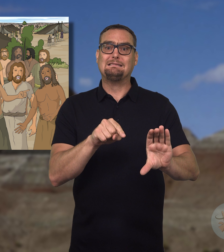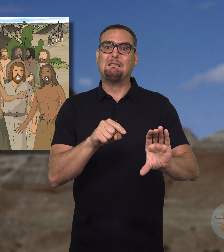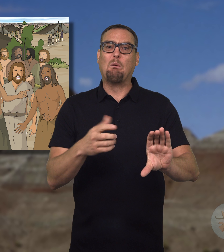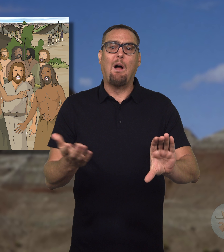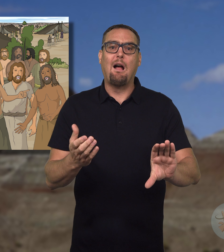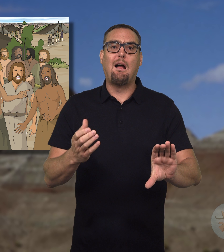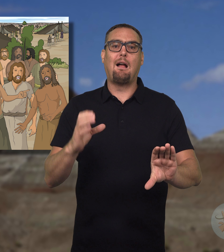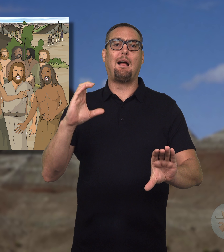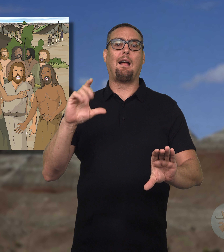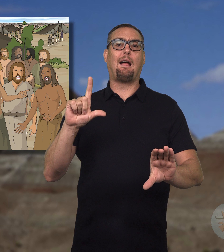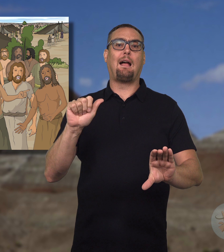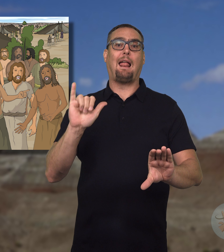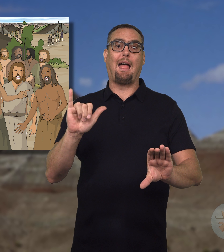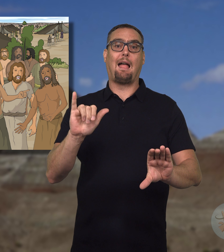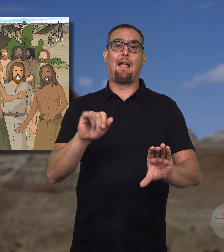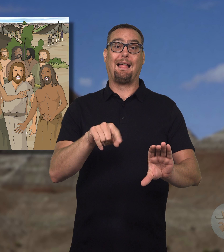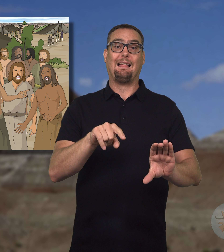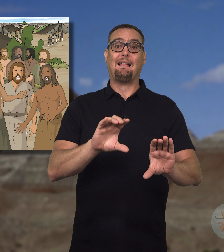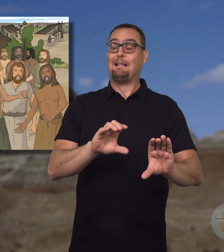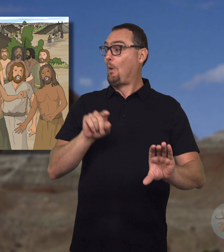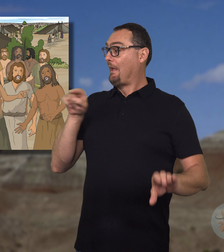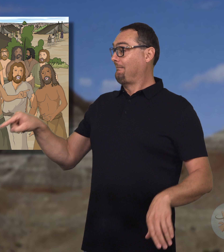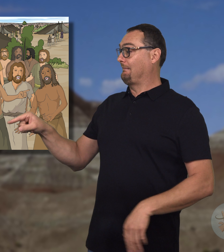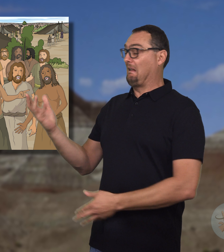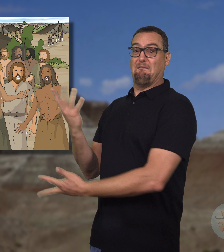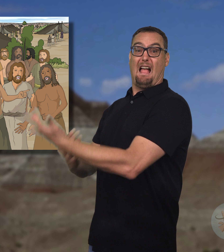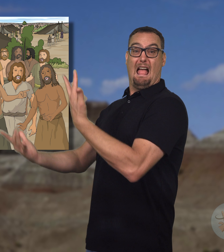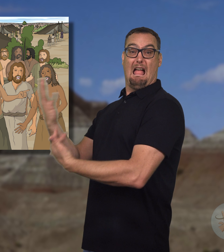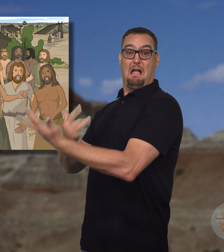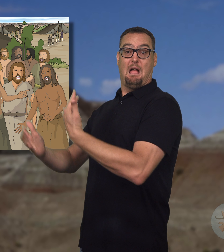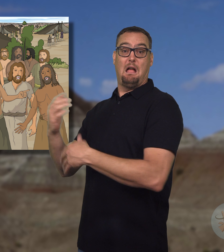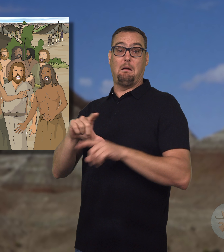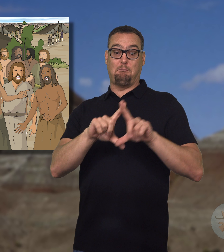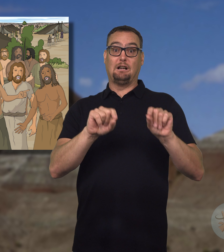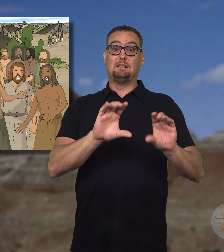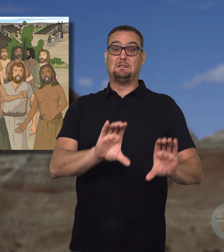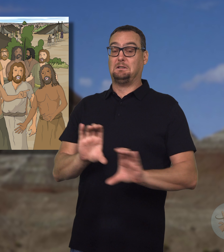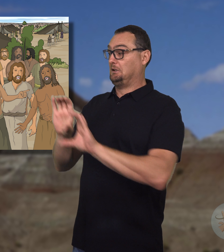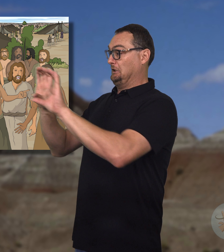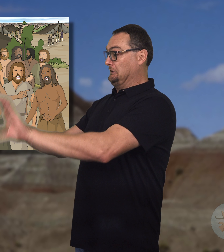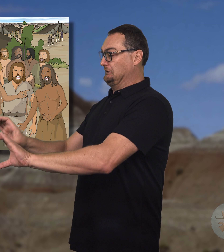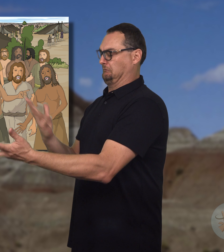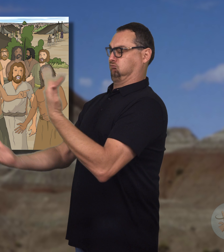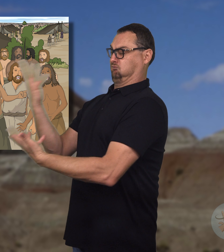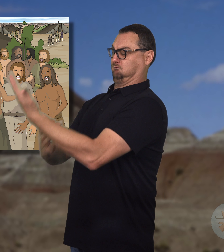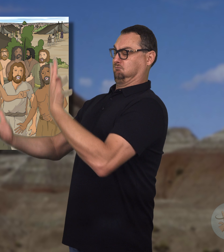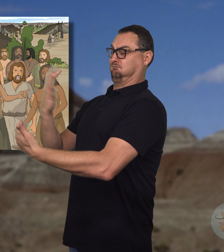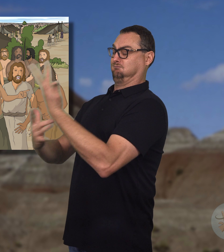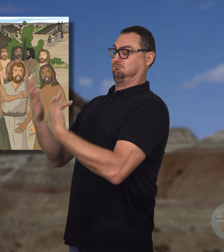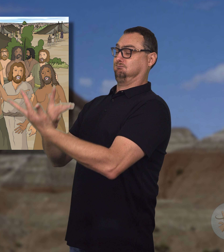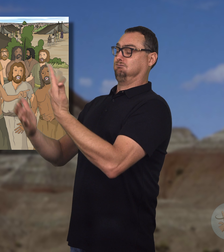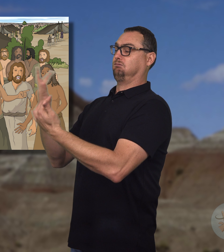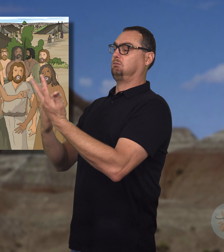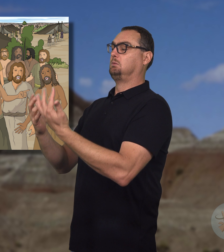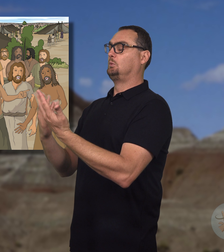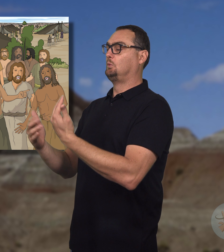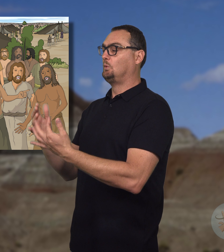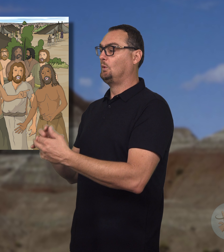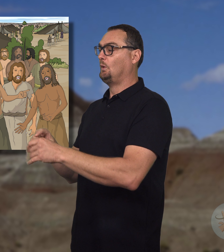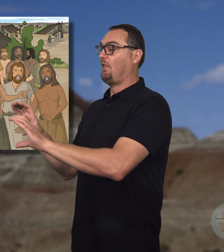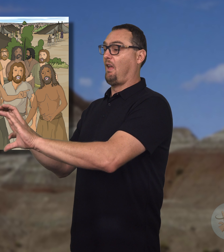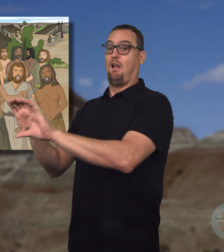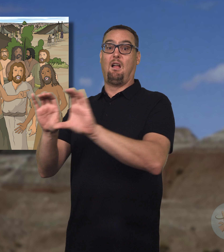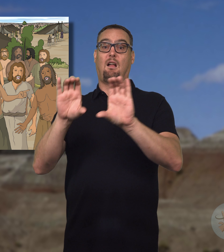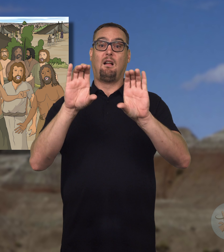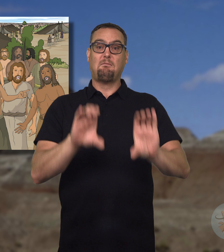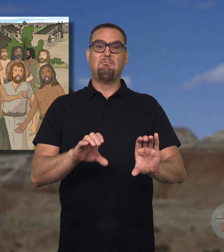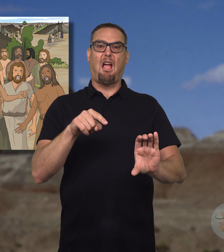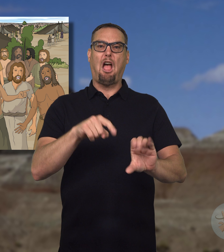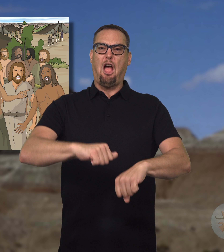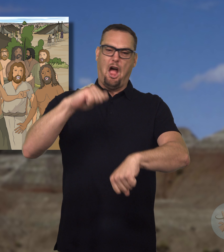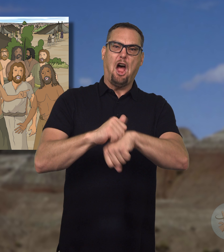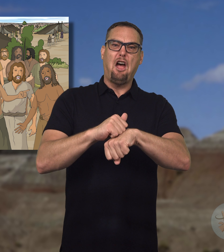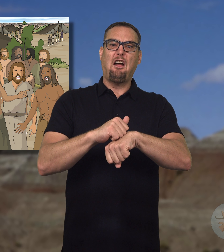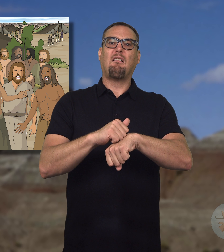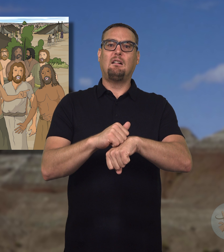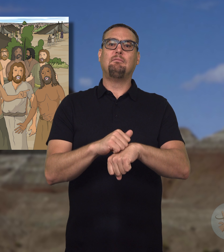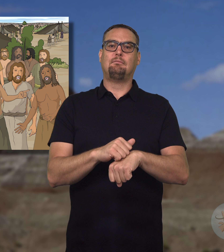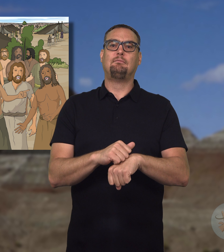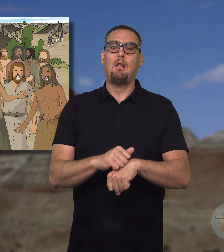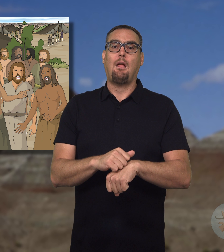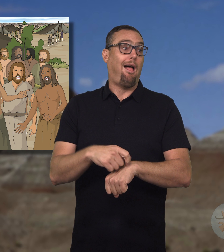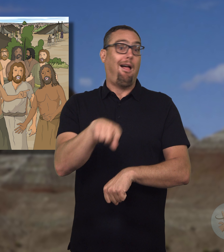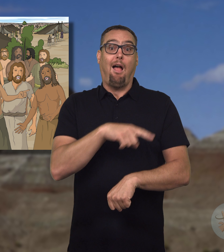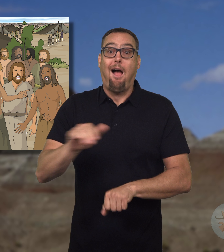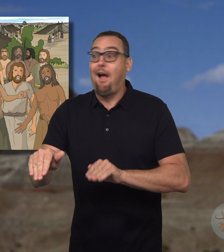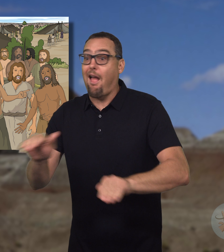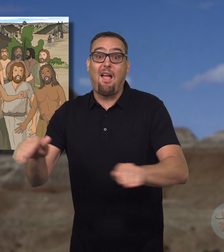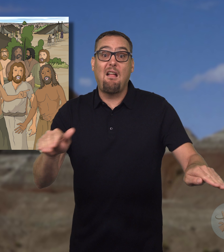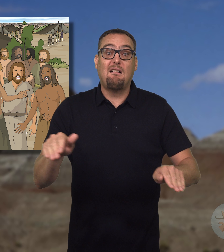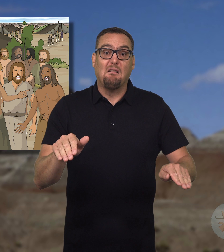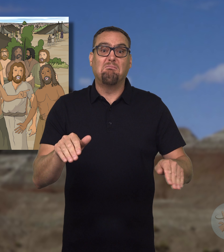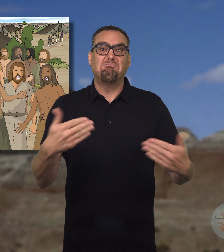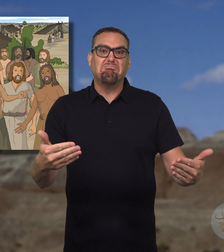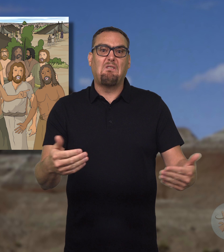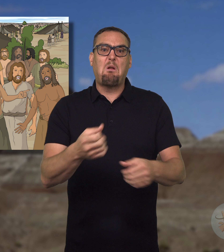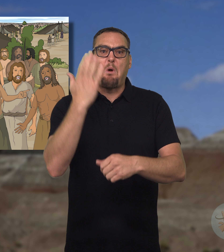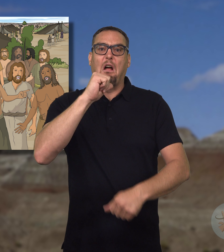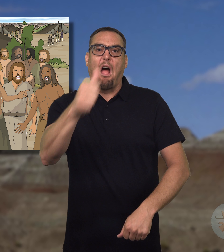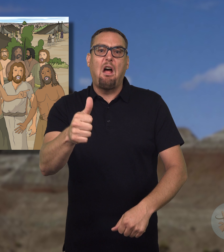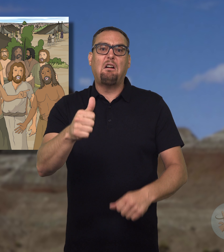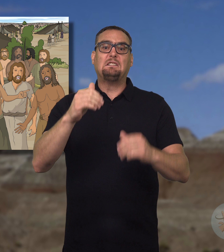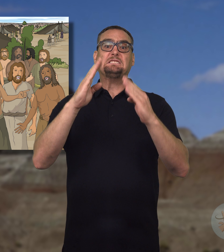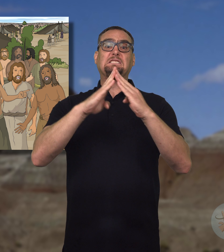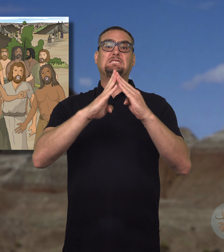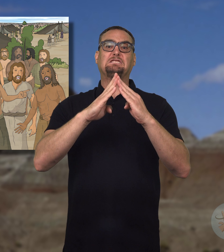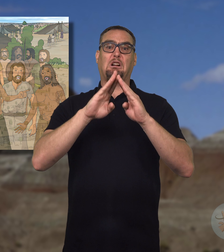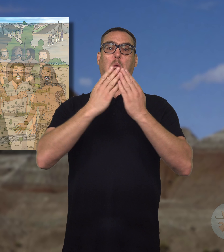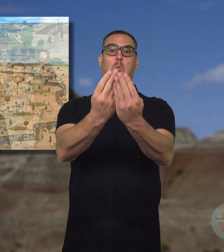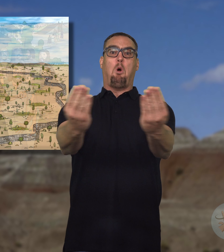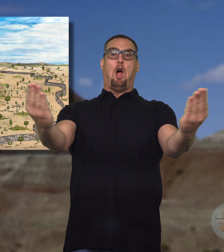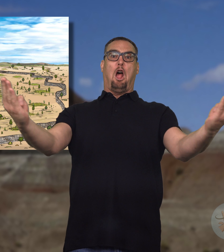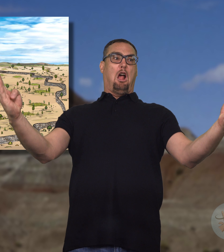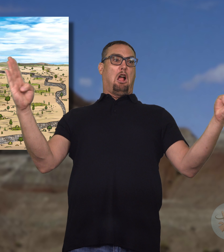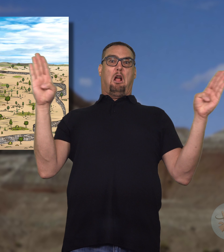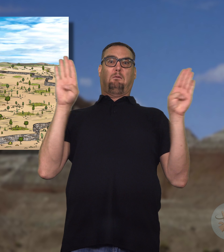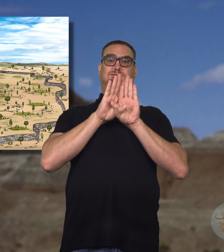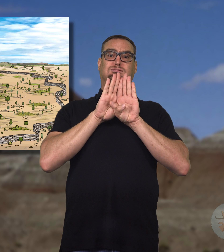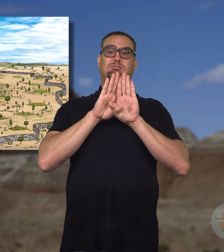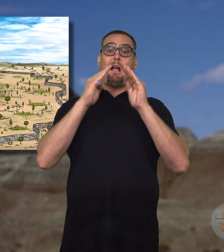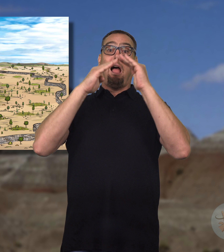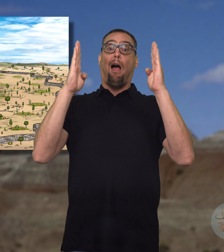So they used brick instead of stone, and tar instead of mortar.